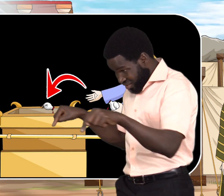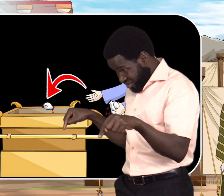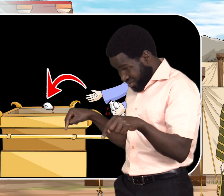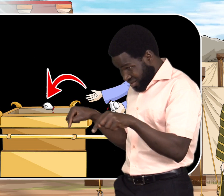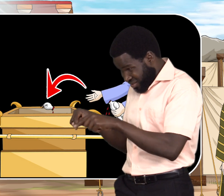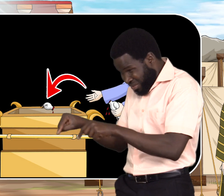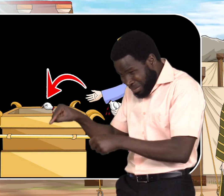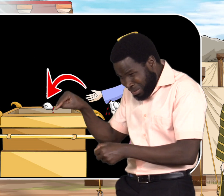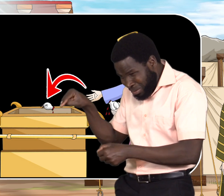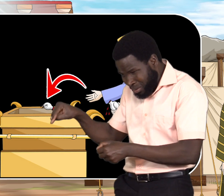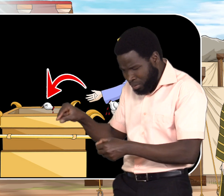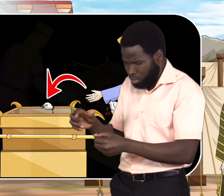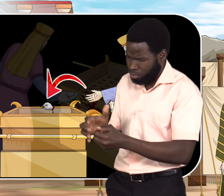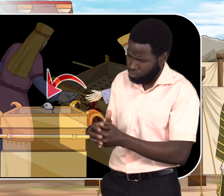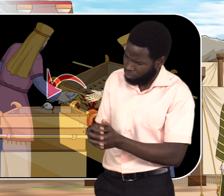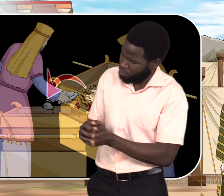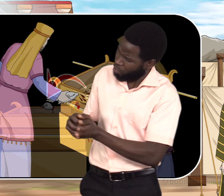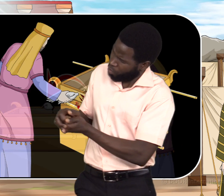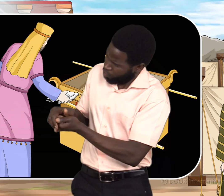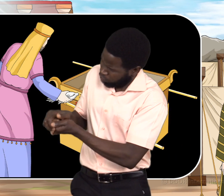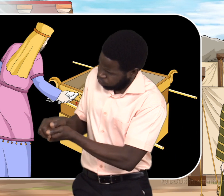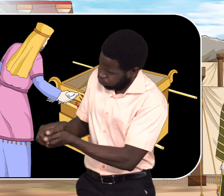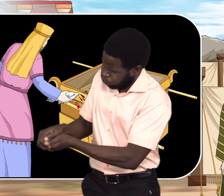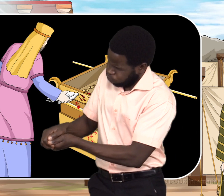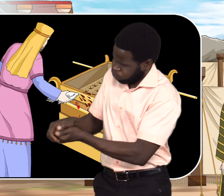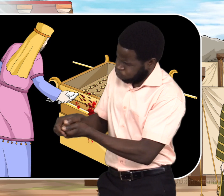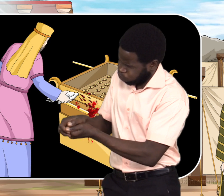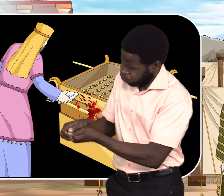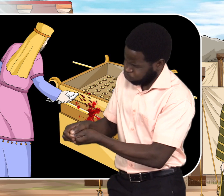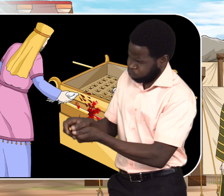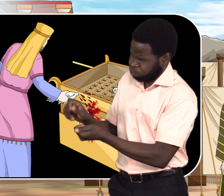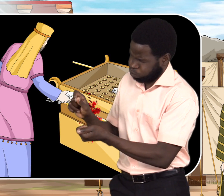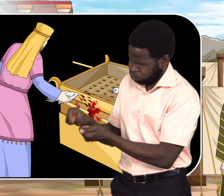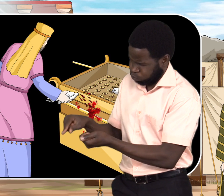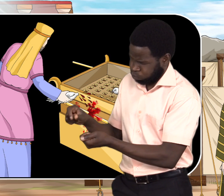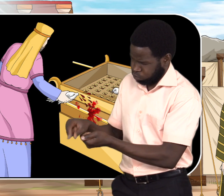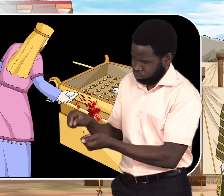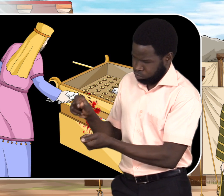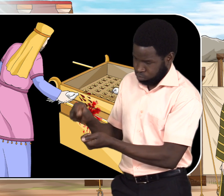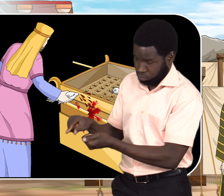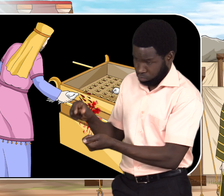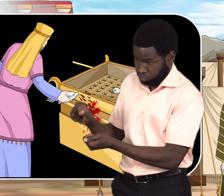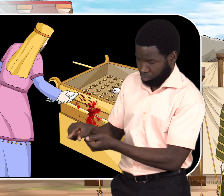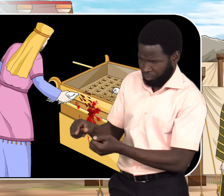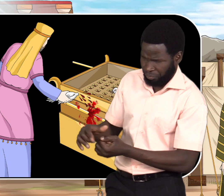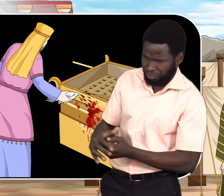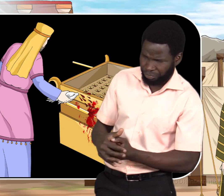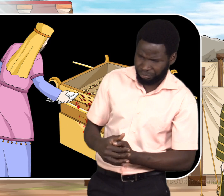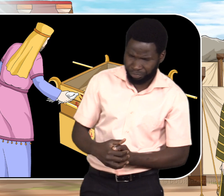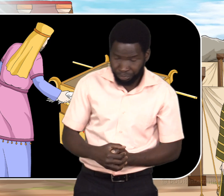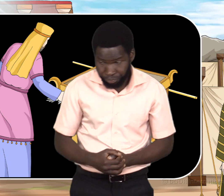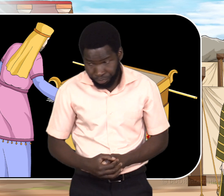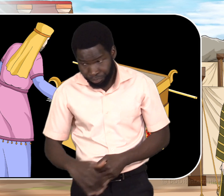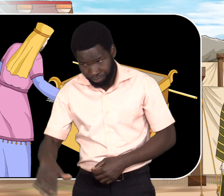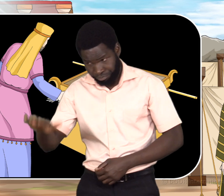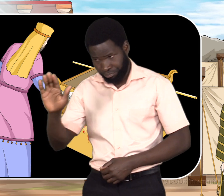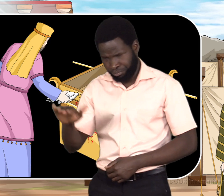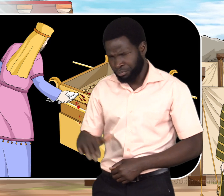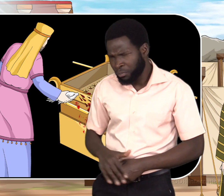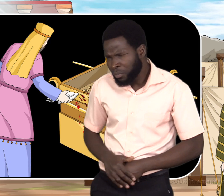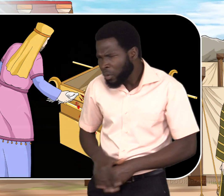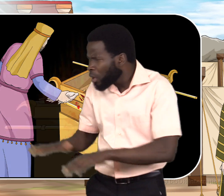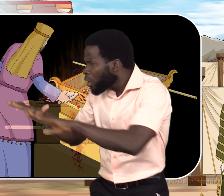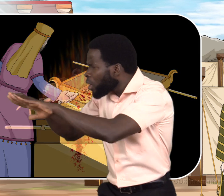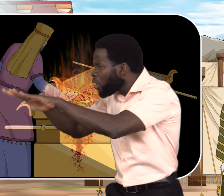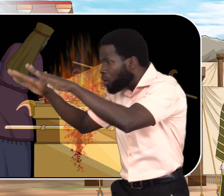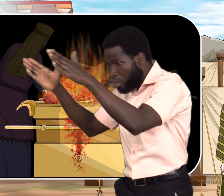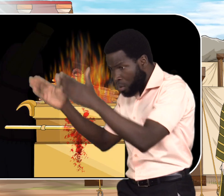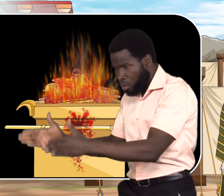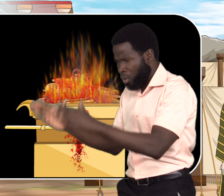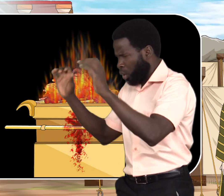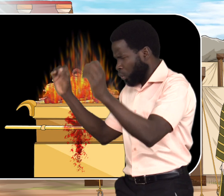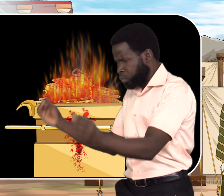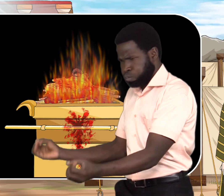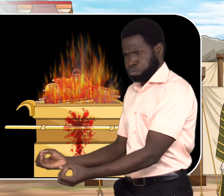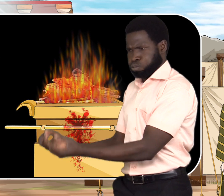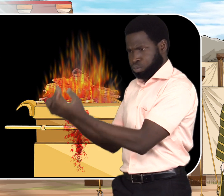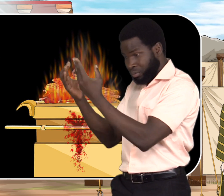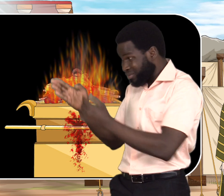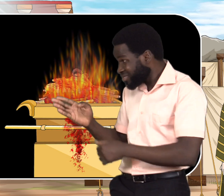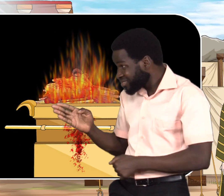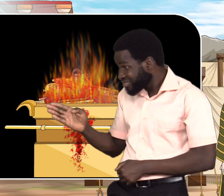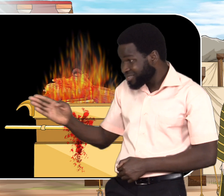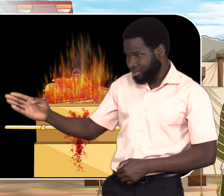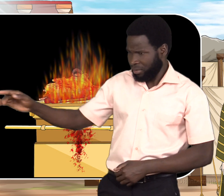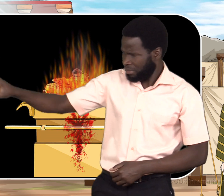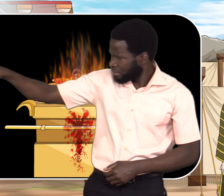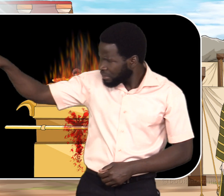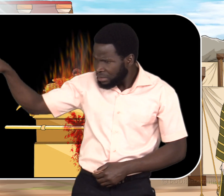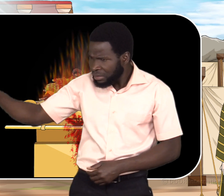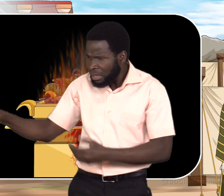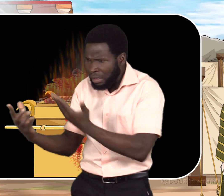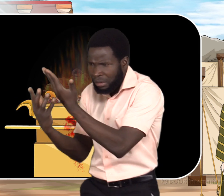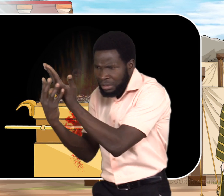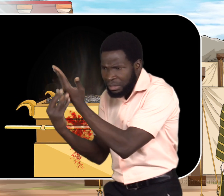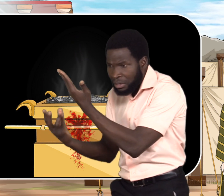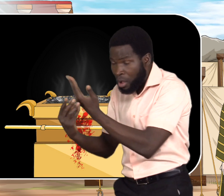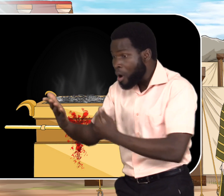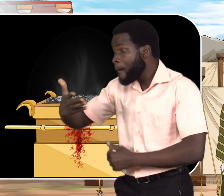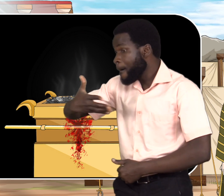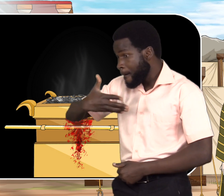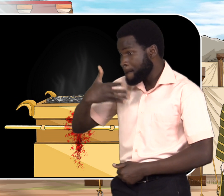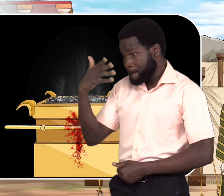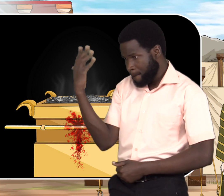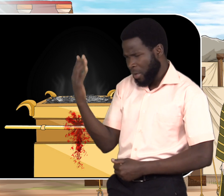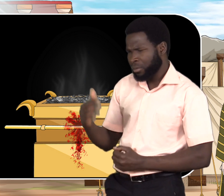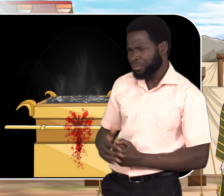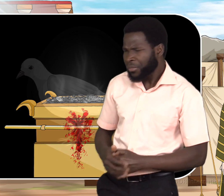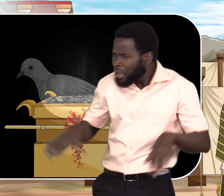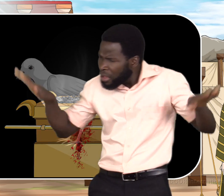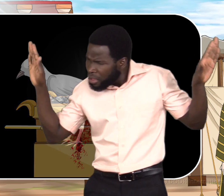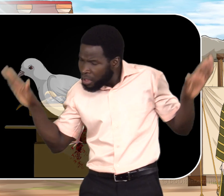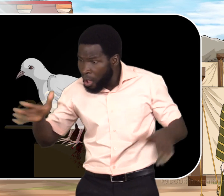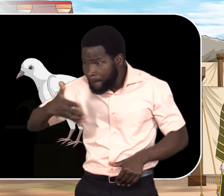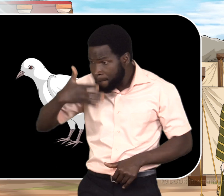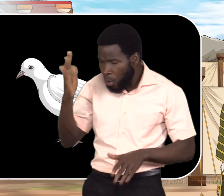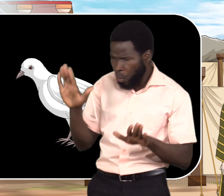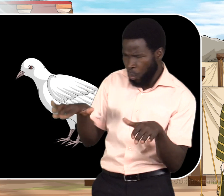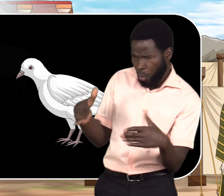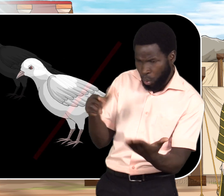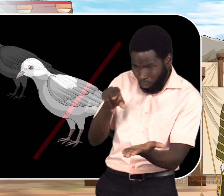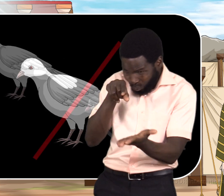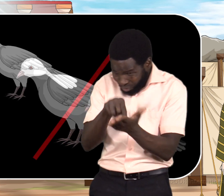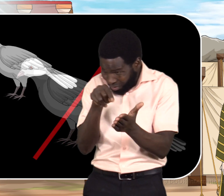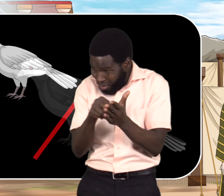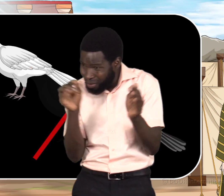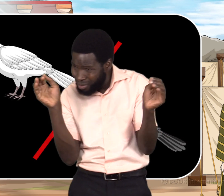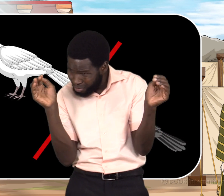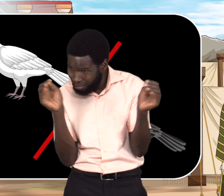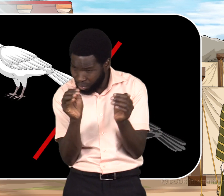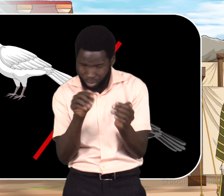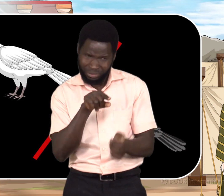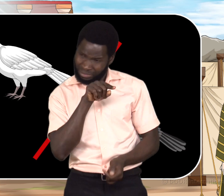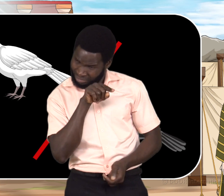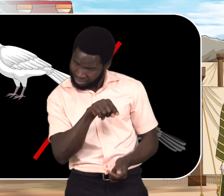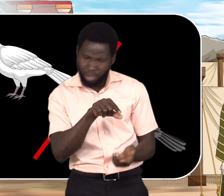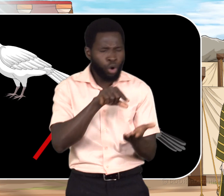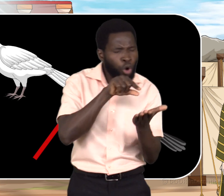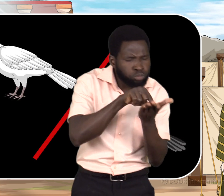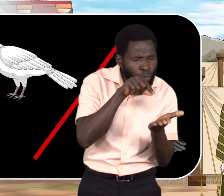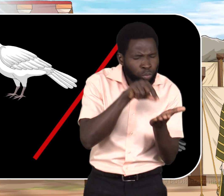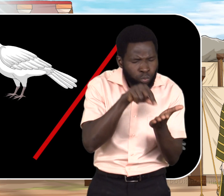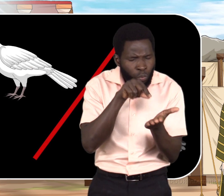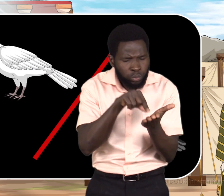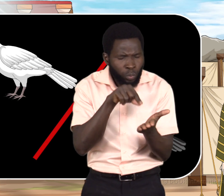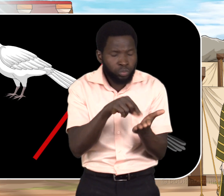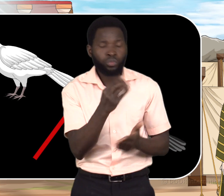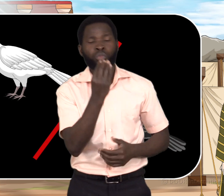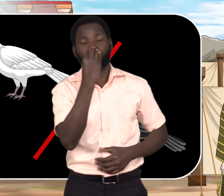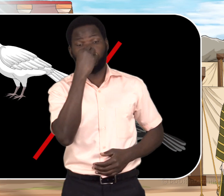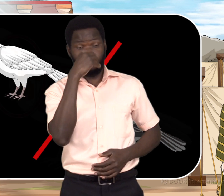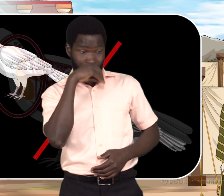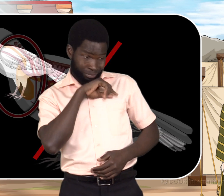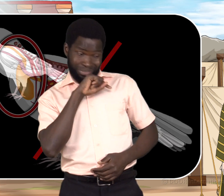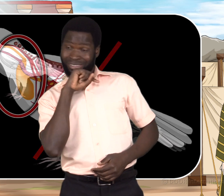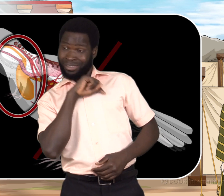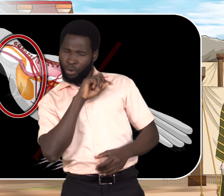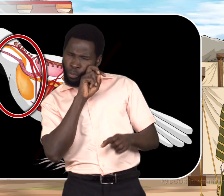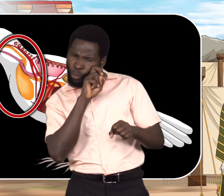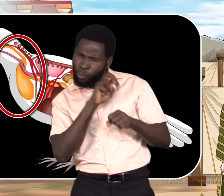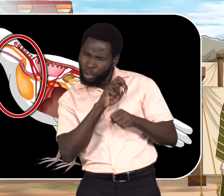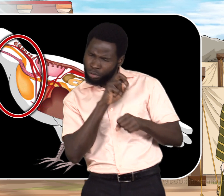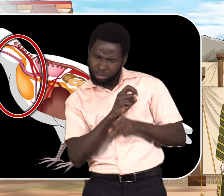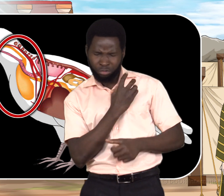its blood should be drained out on the side of the altar.